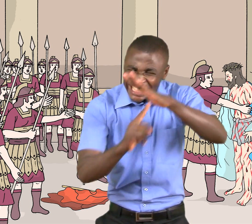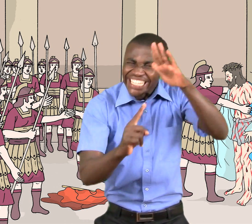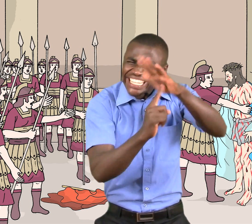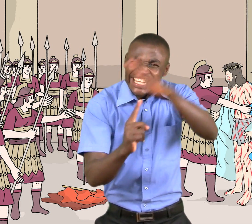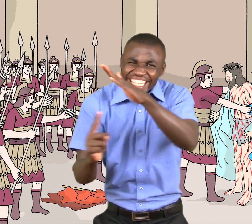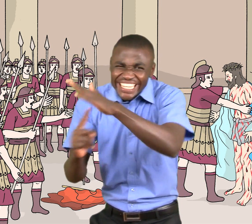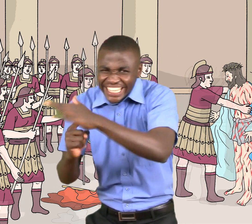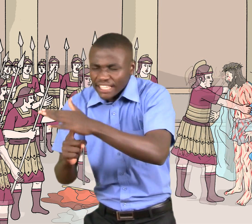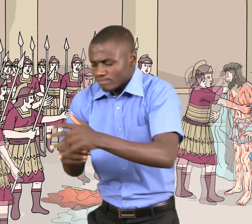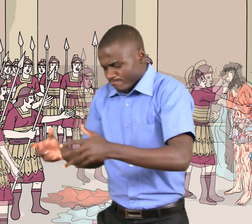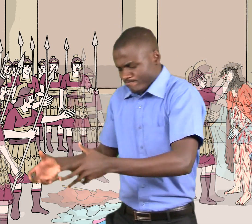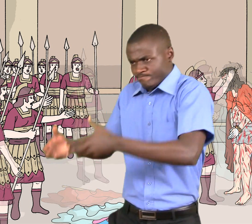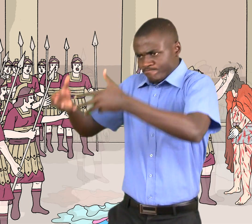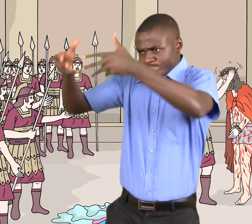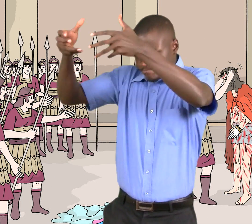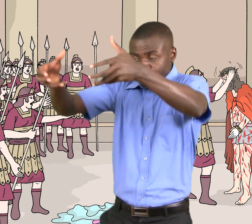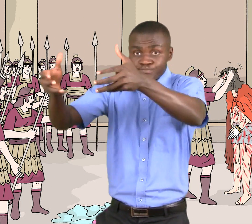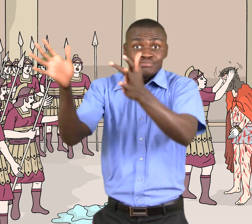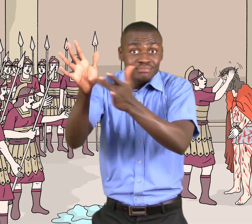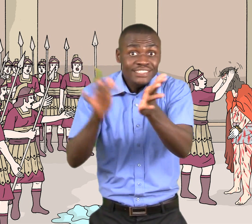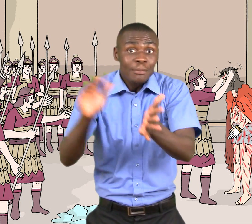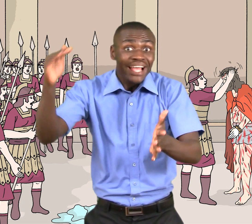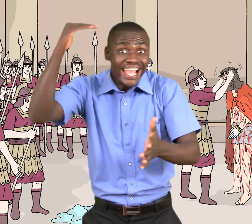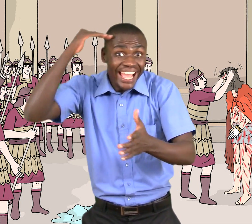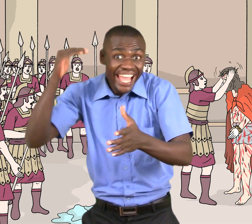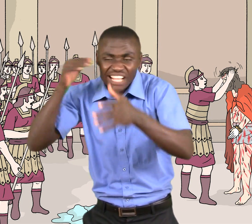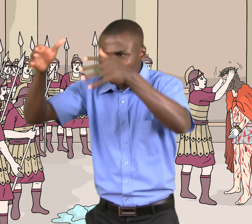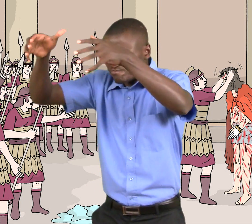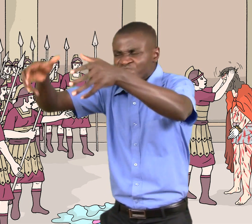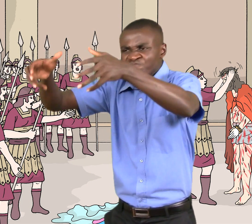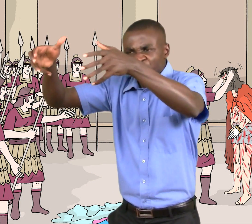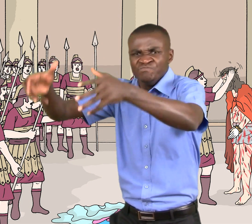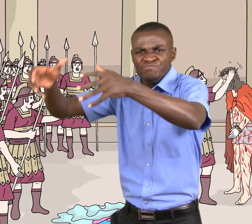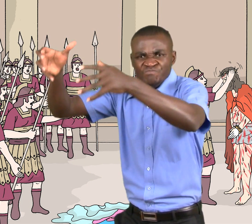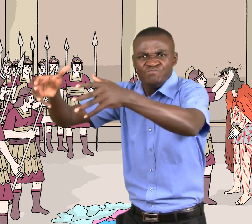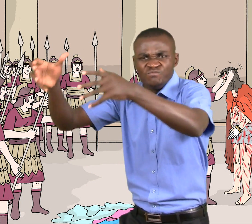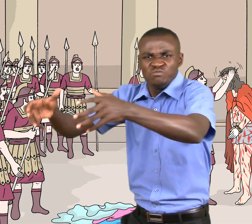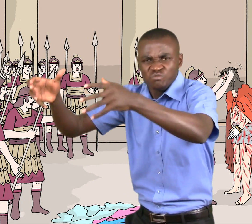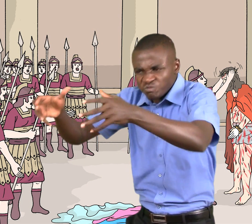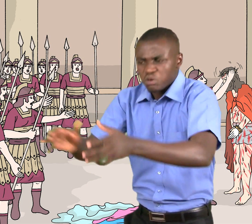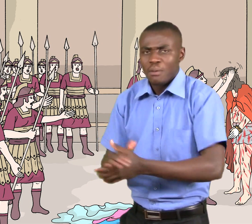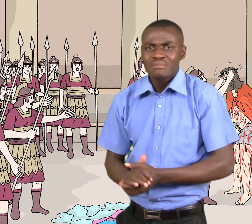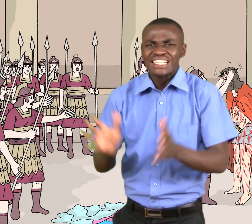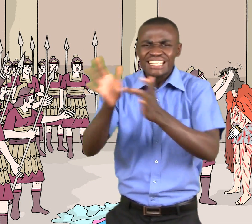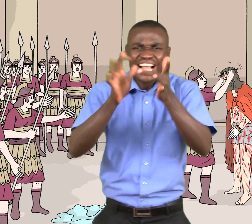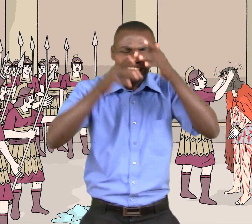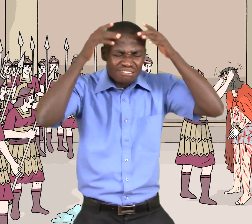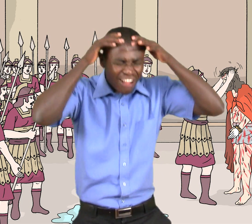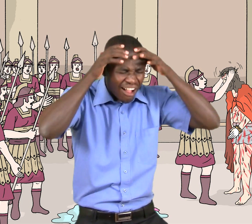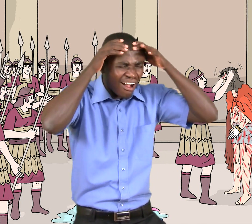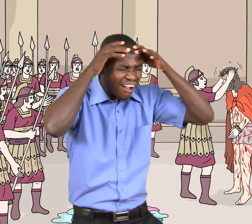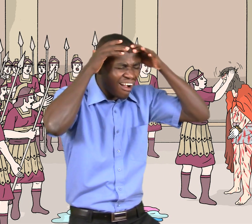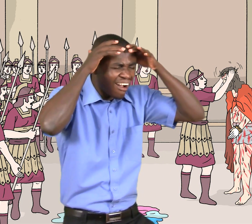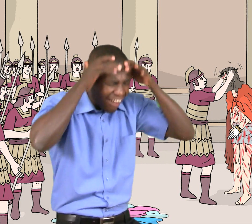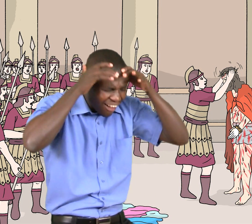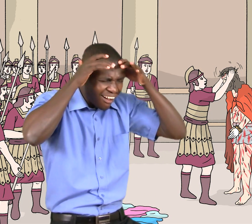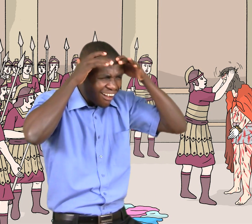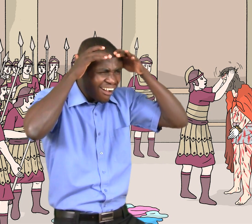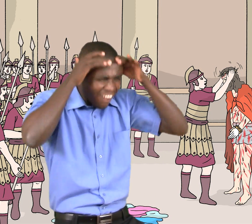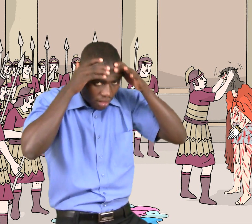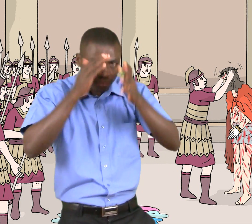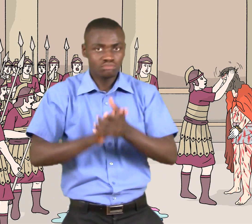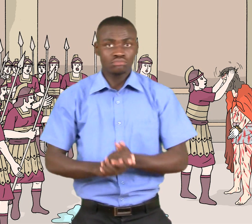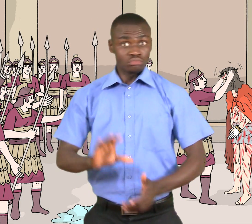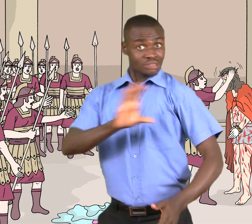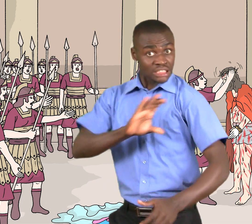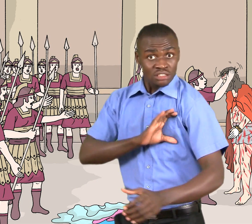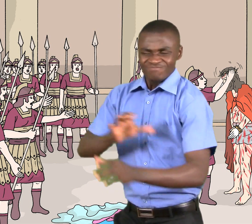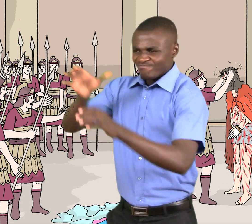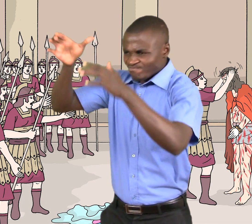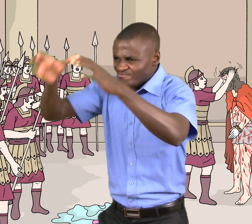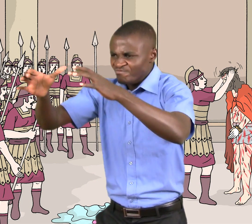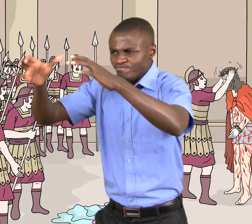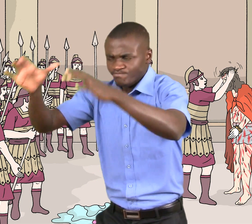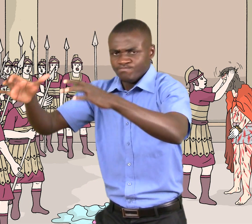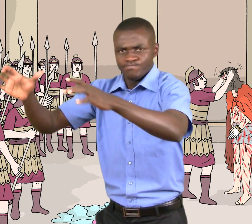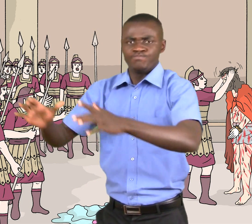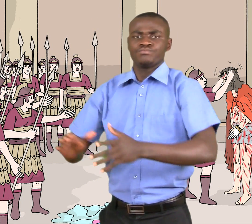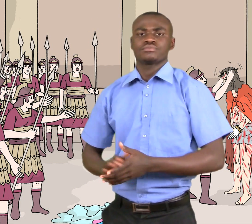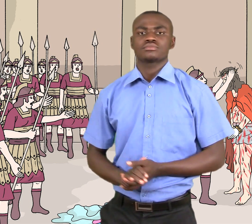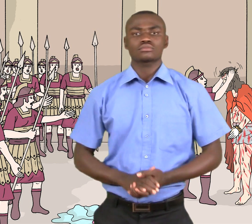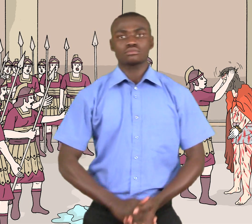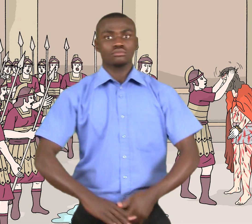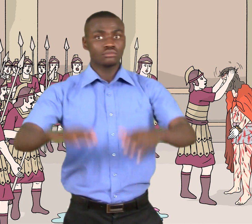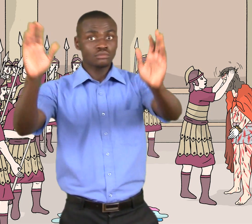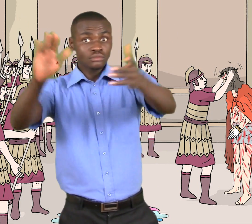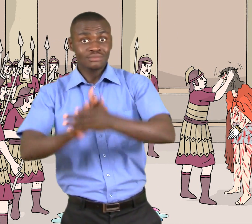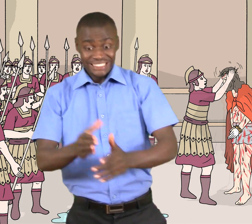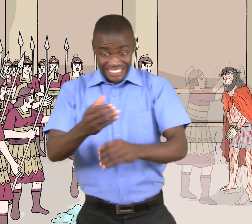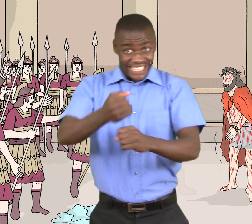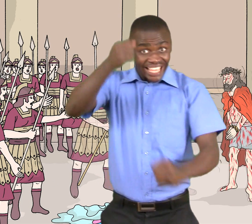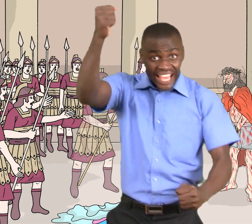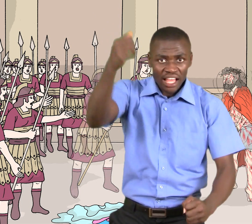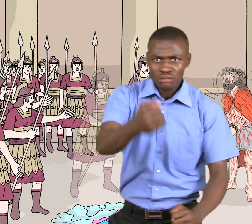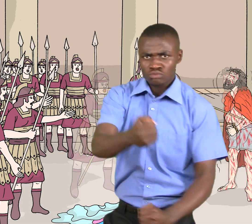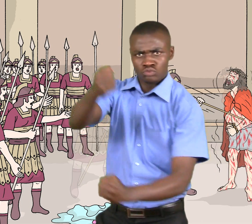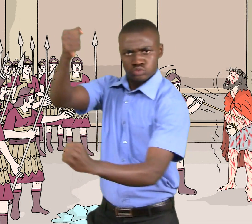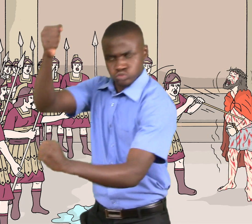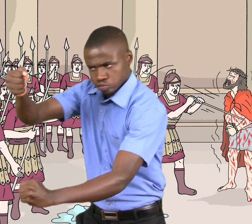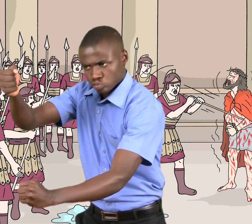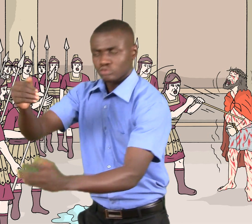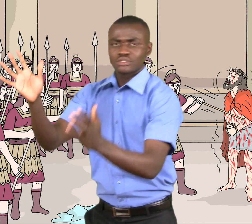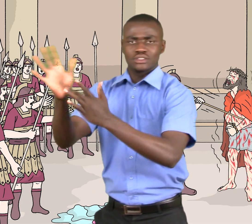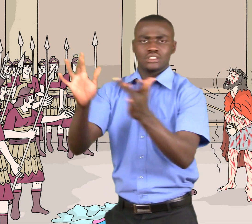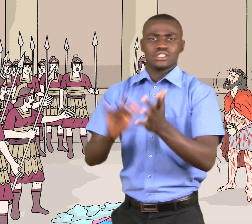And they twisted together a crown of thorns and set it on His head.